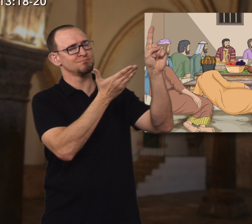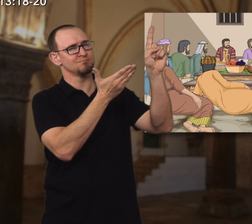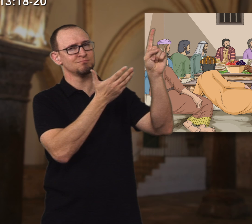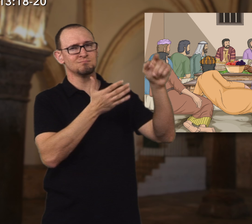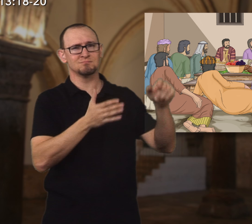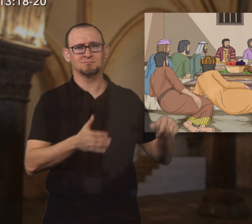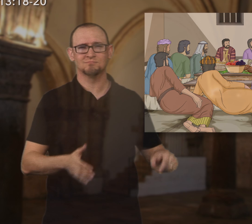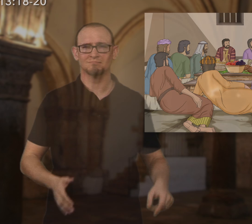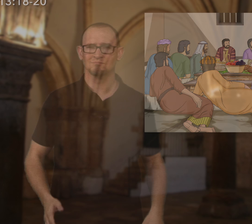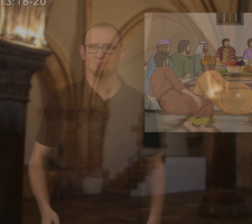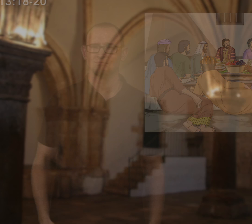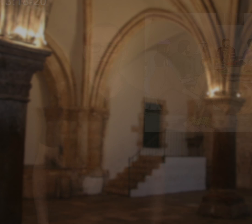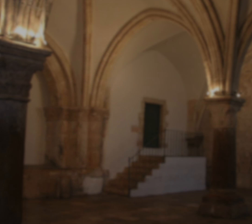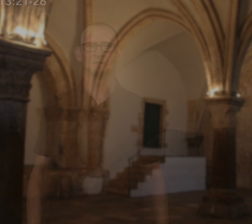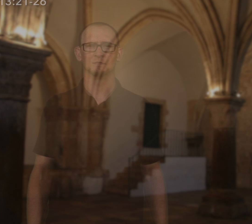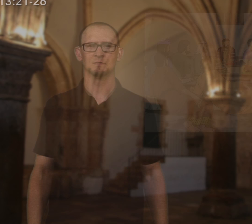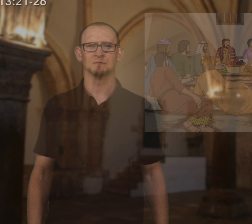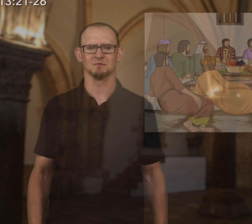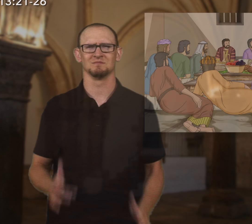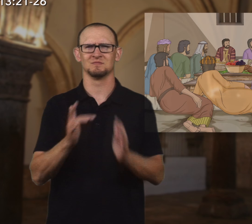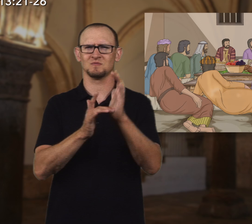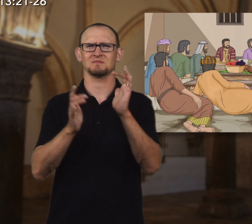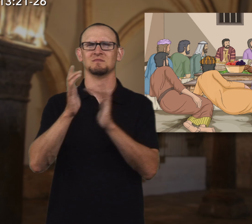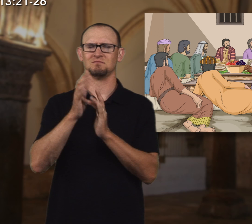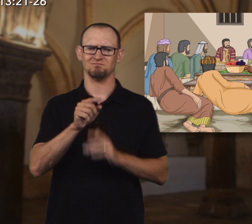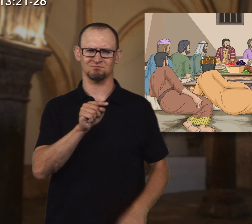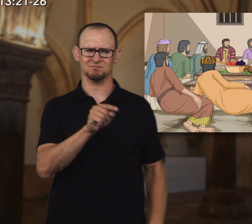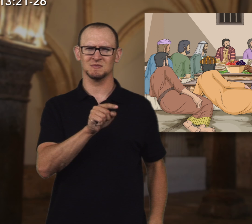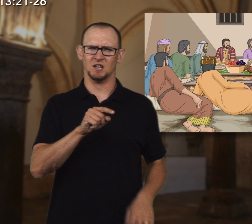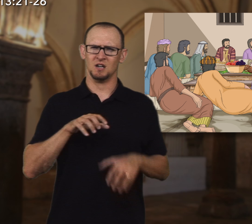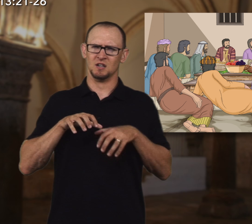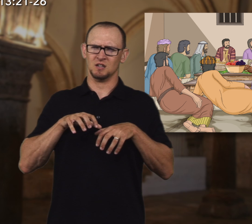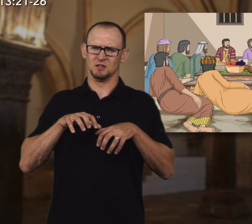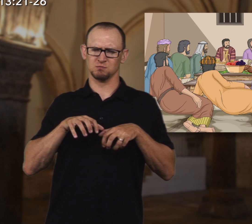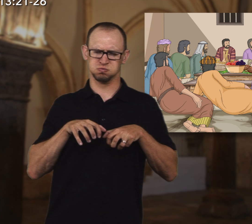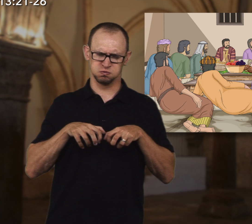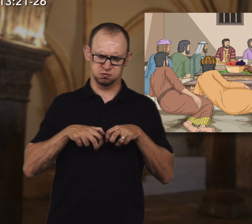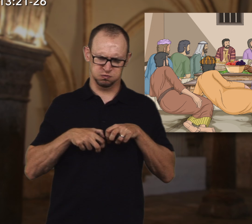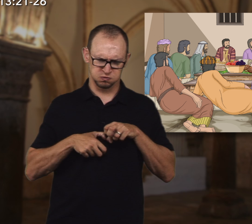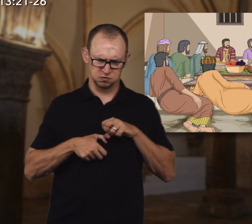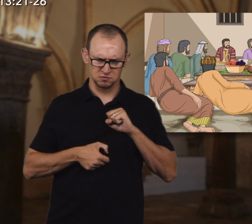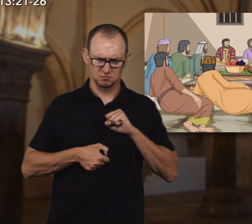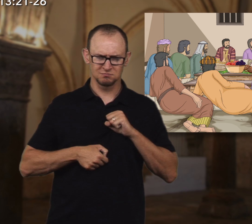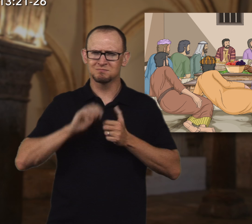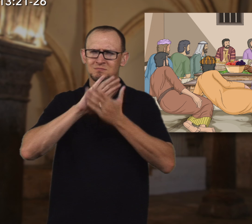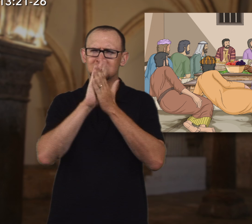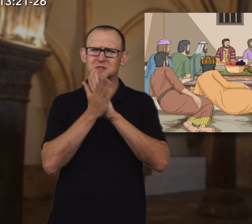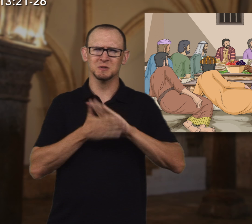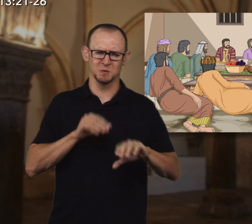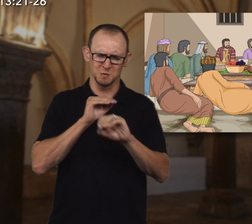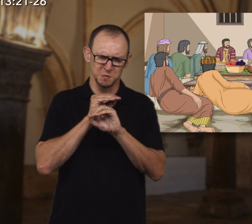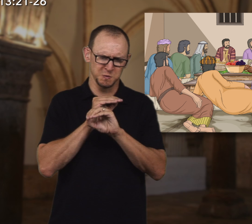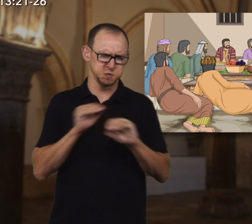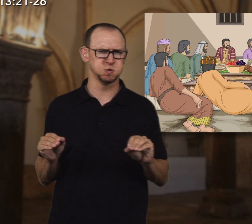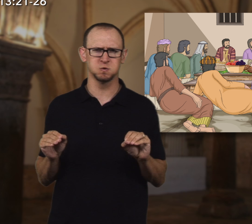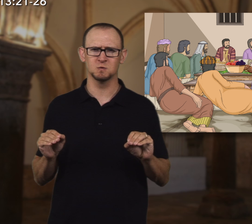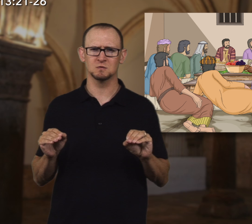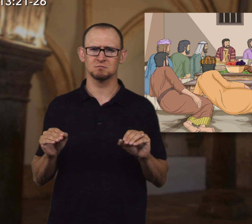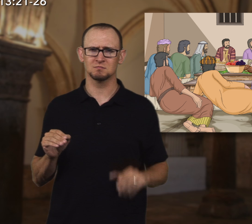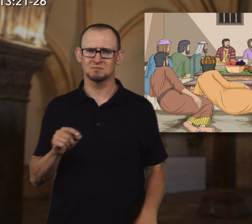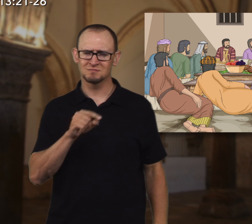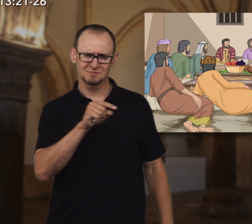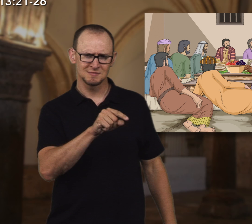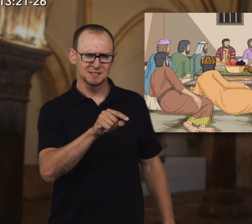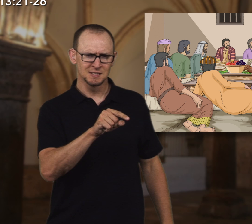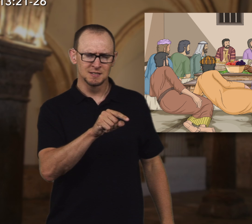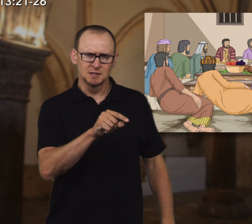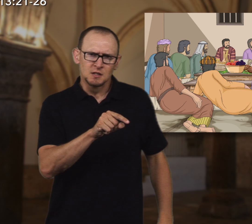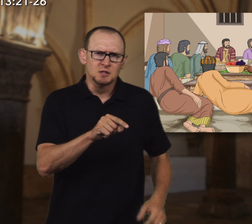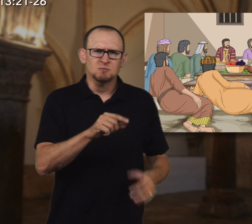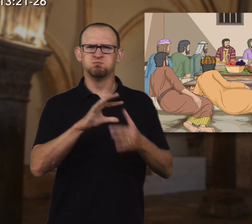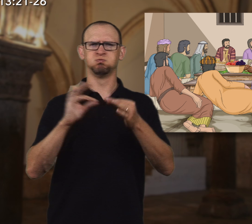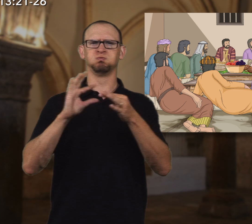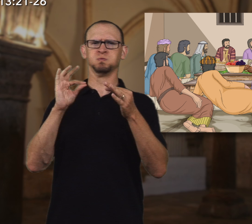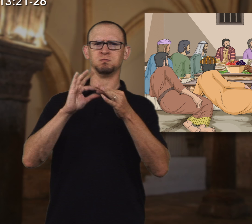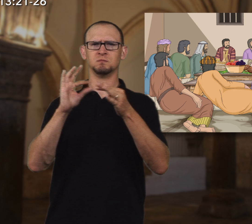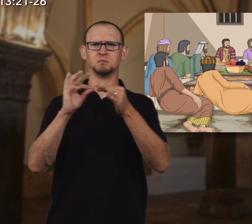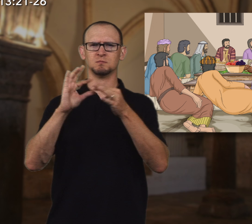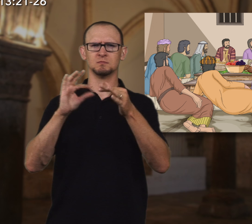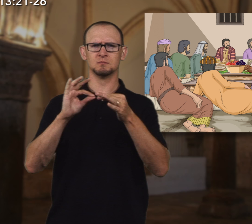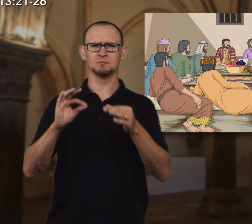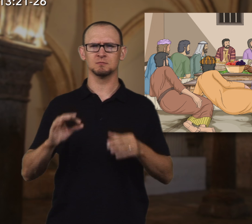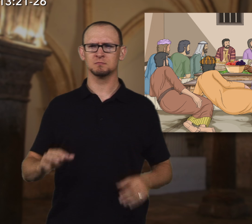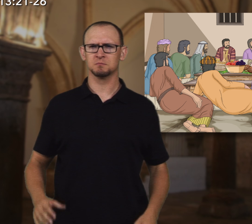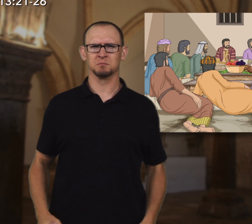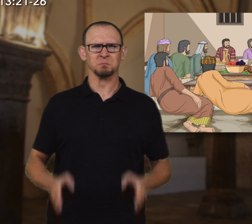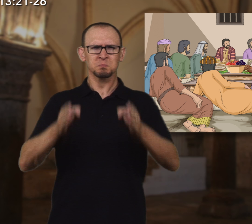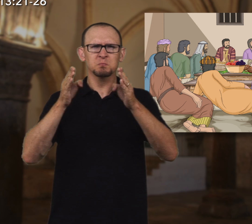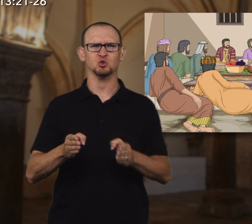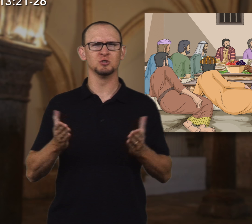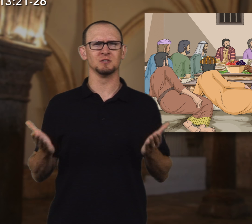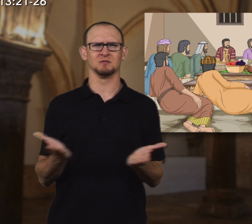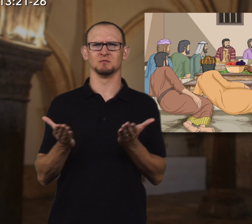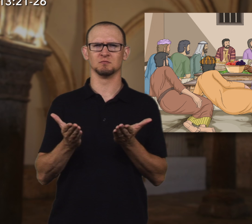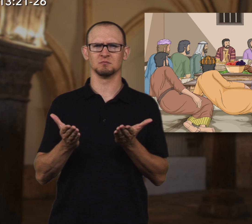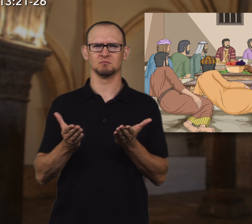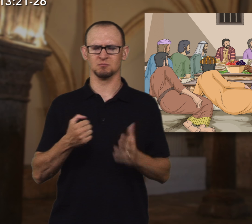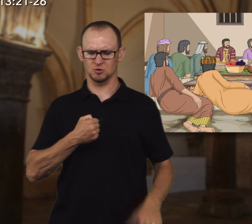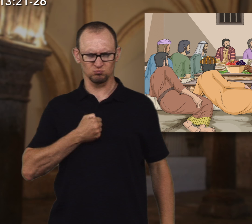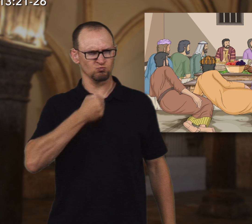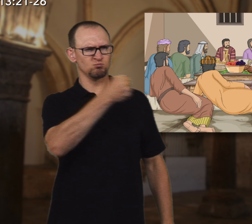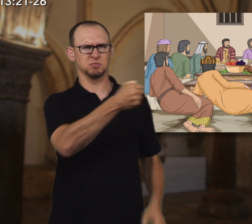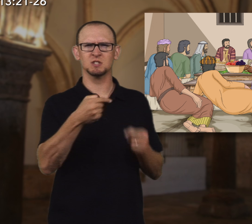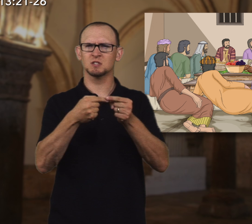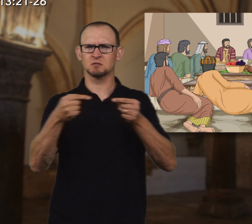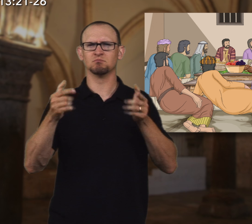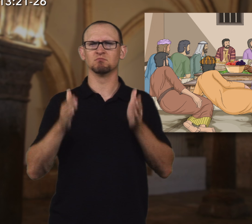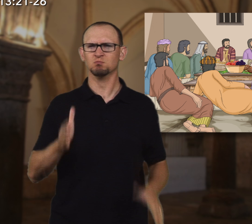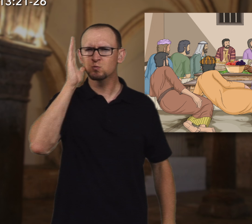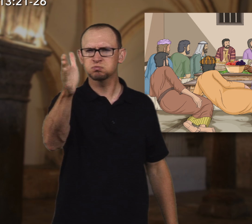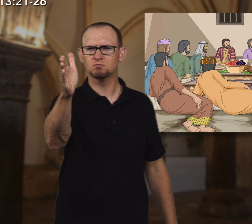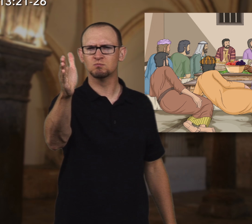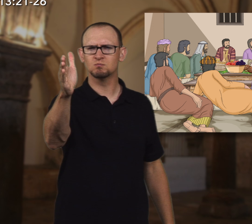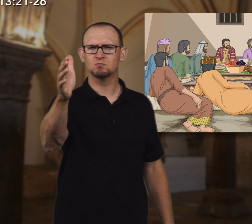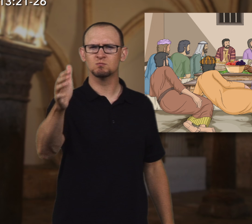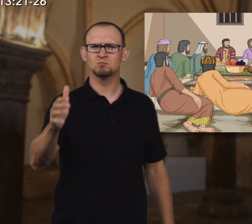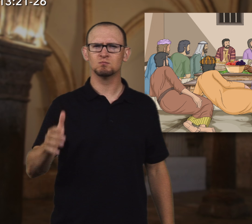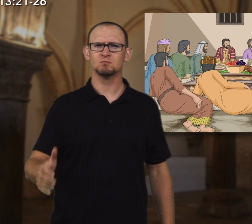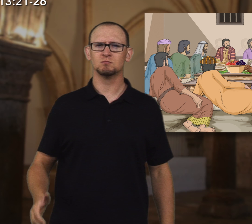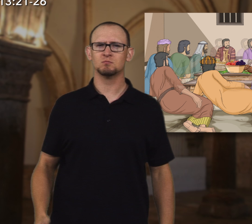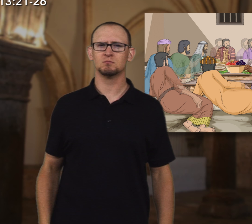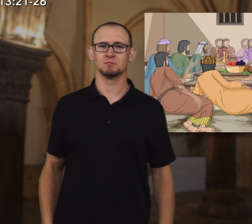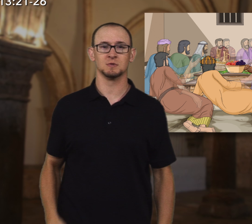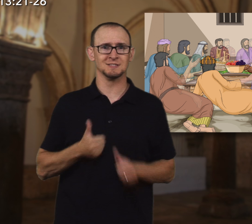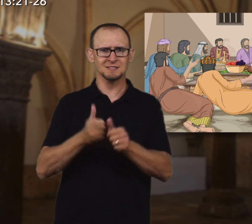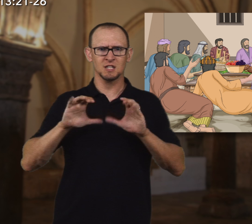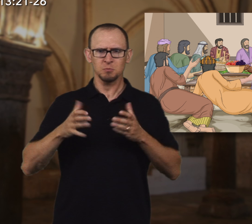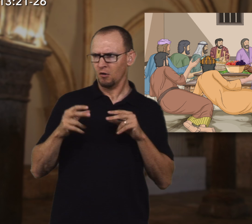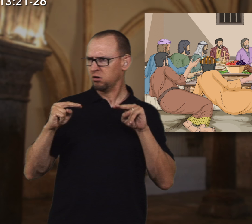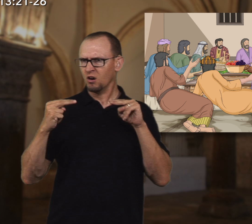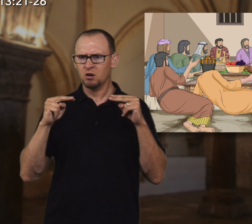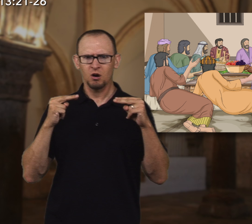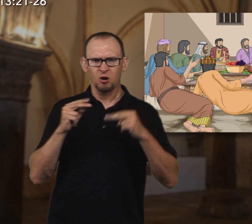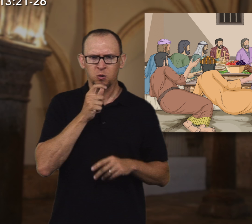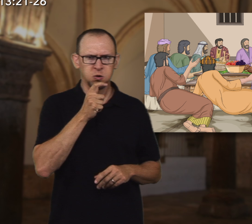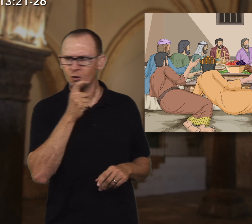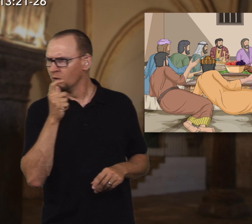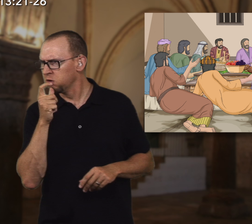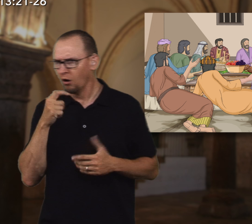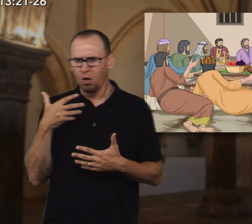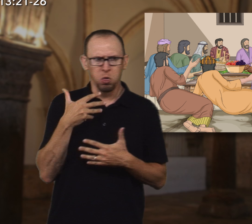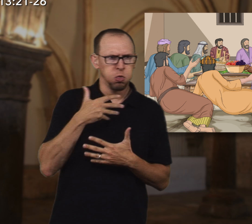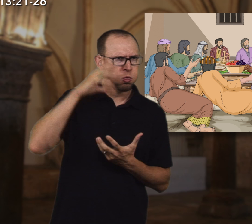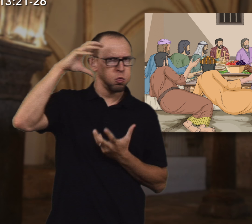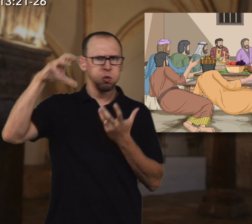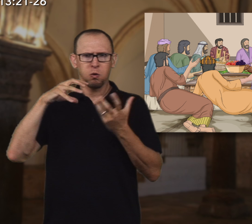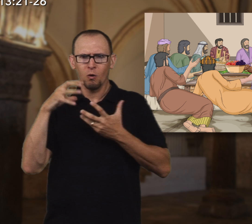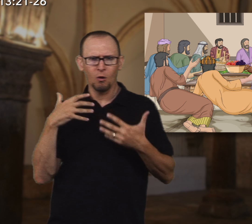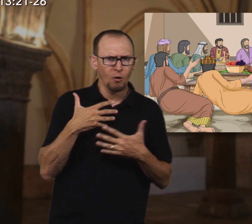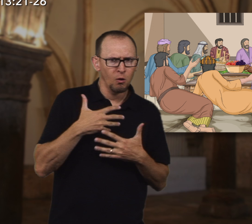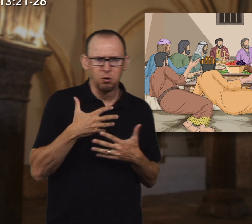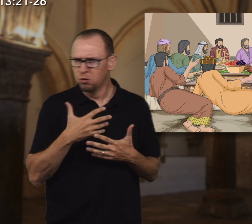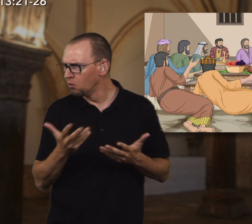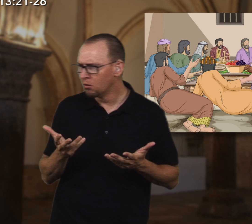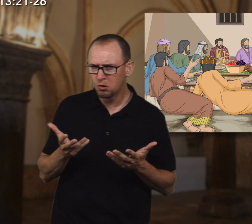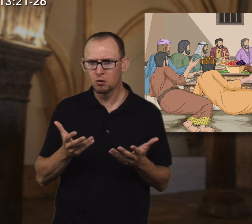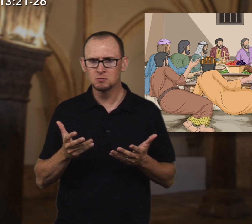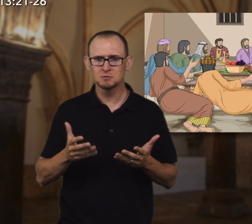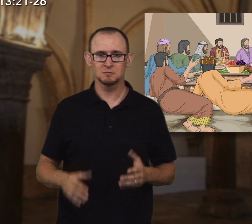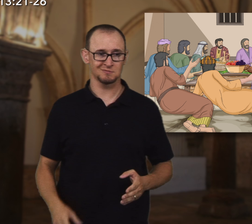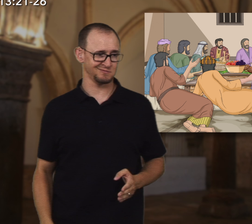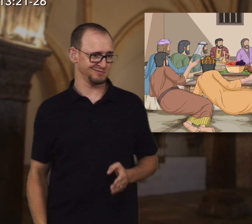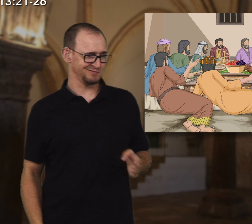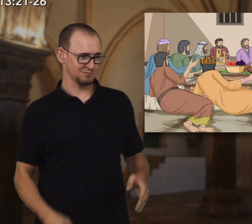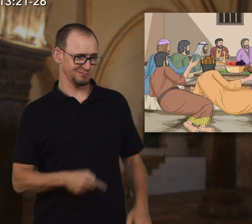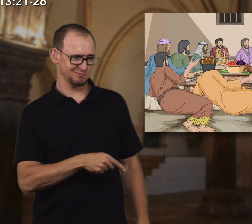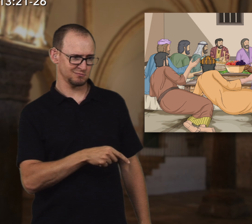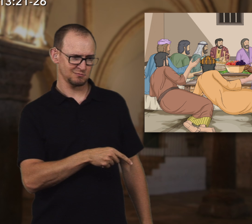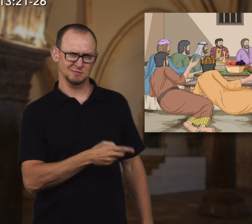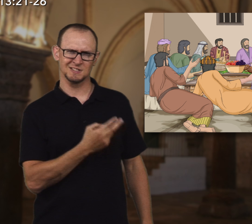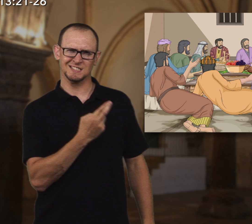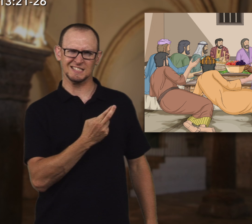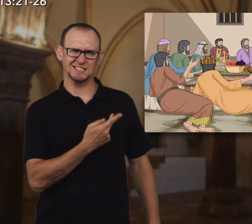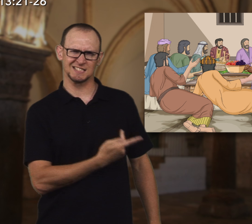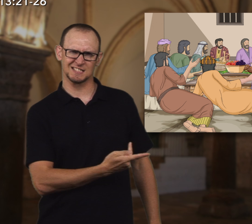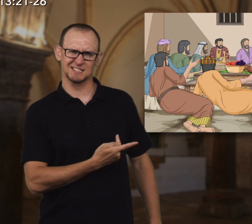After Jesus had said this, He became troubled in spirit and testified, “Truly, truly, I tell you, one of you will betray Me.” The disciples looked at one another, perplexed as to which of them He meant.